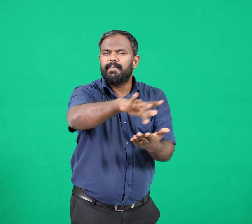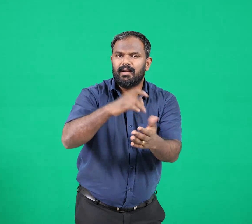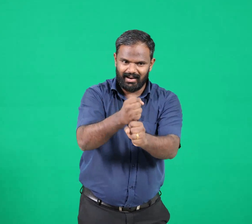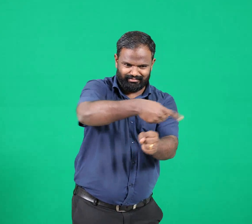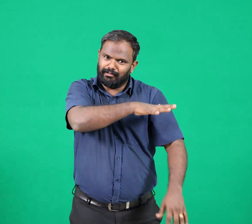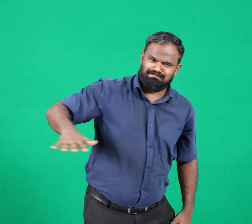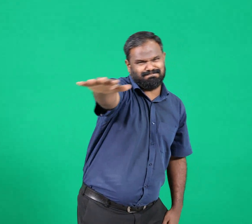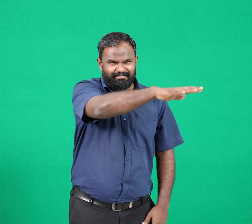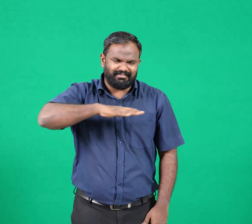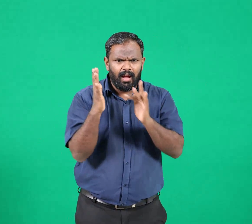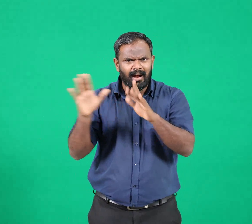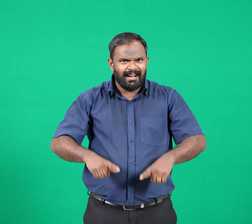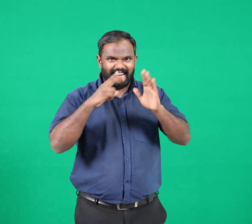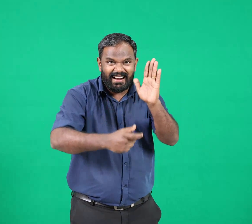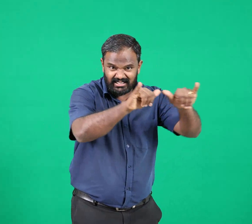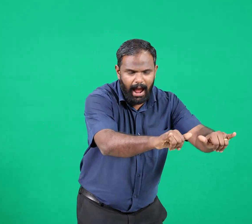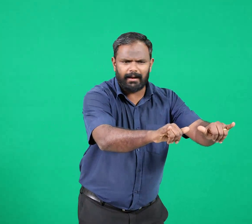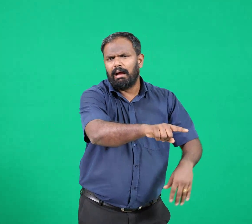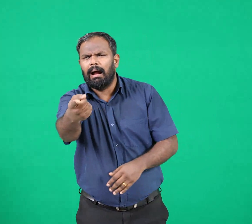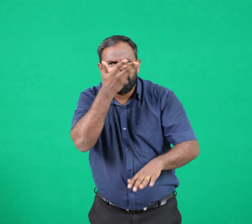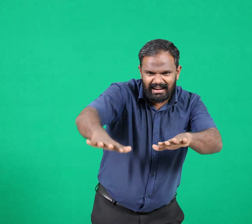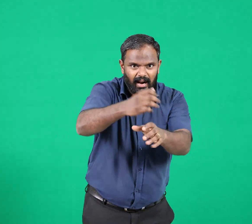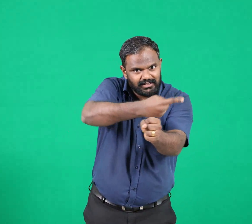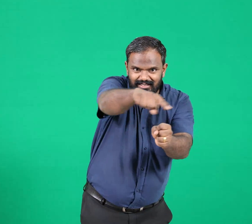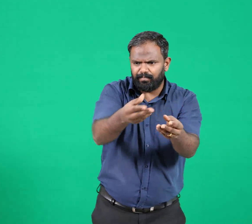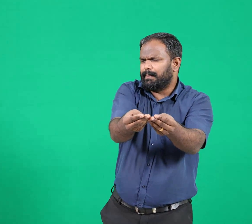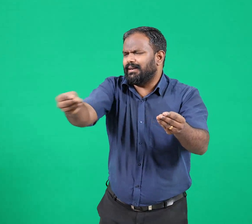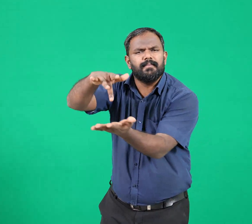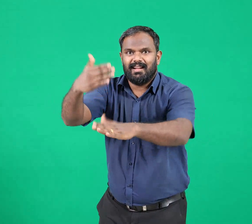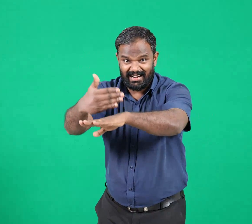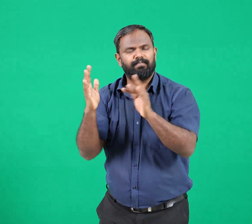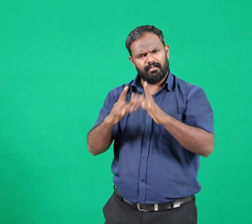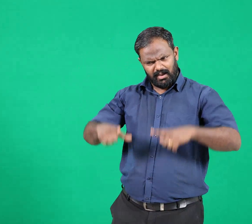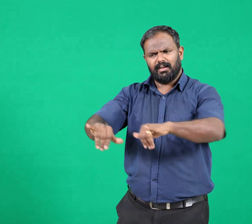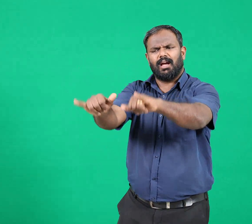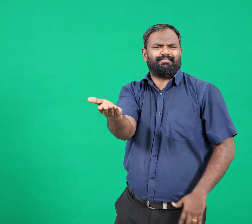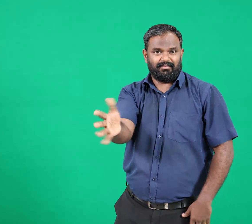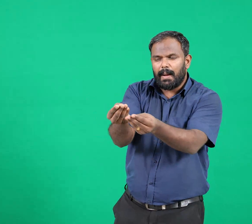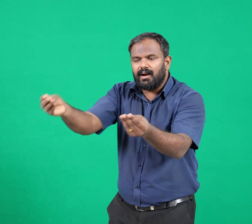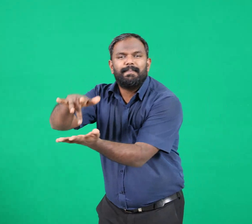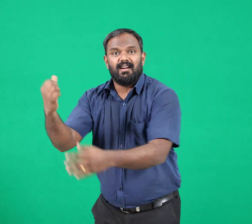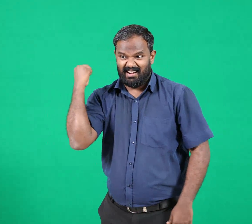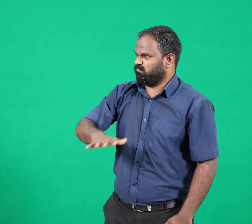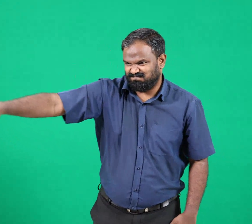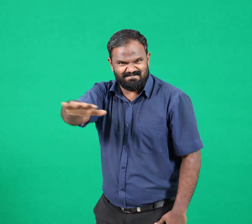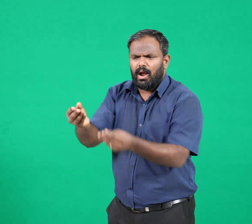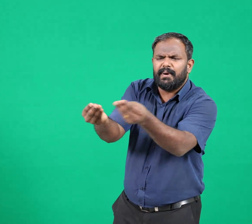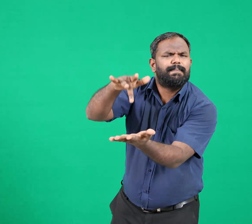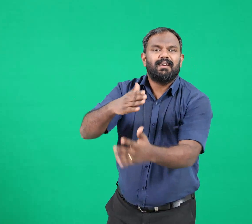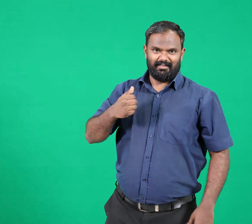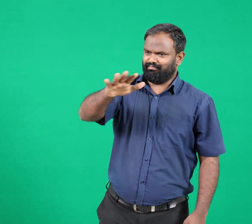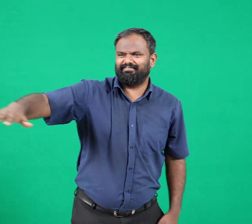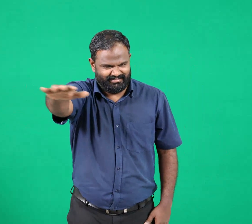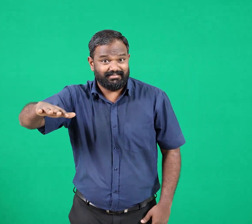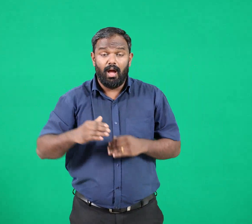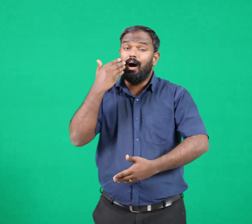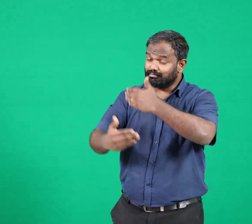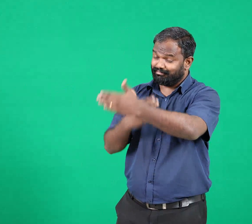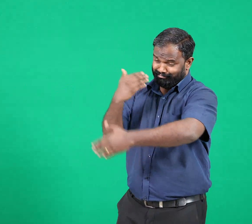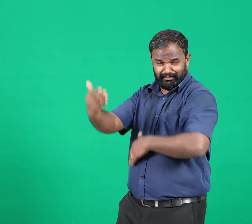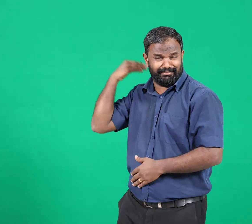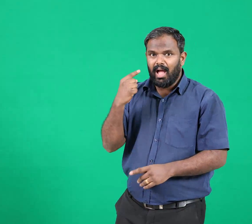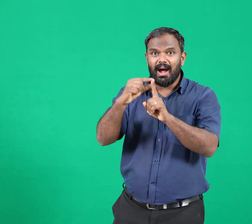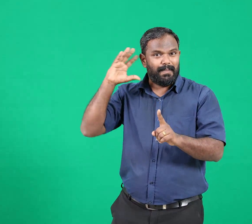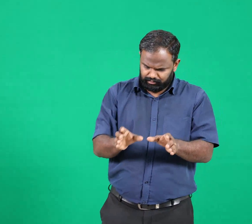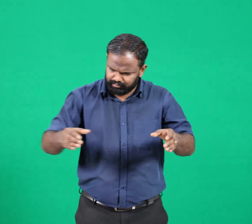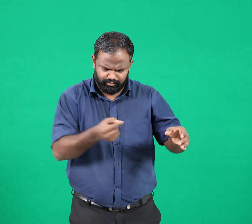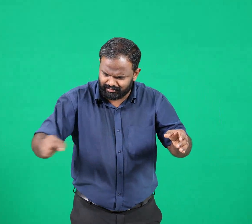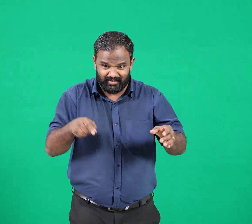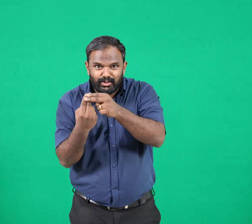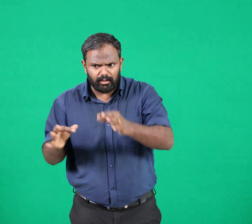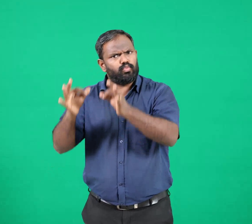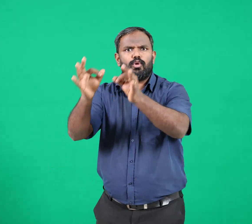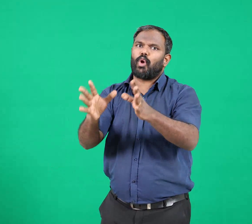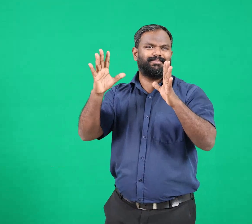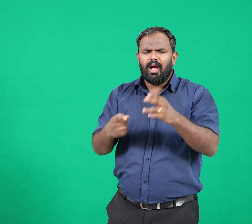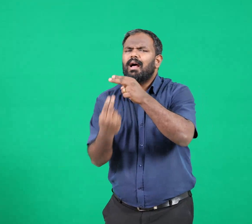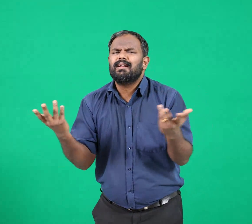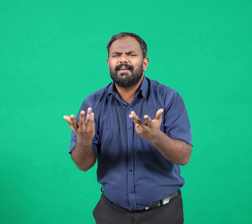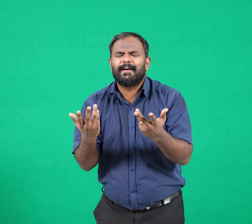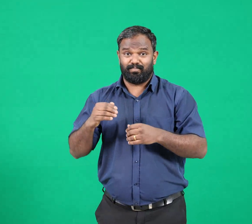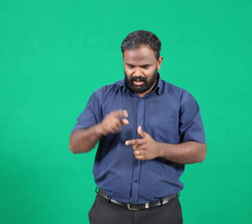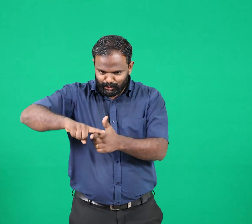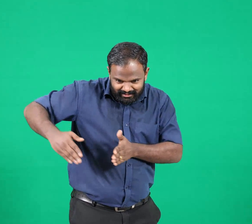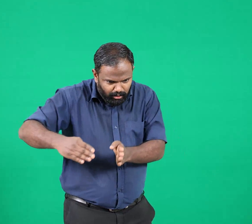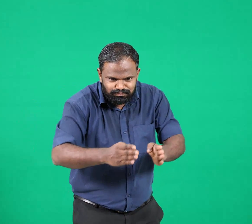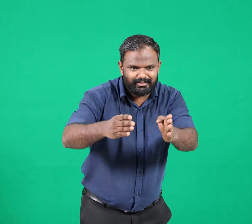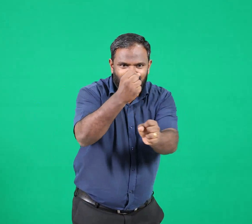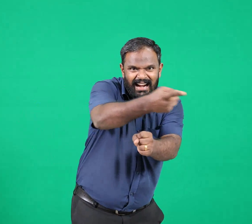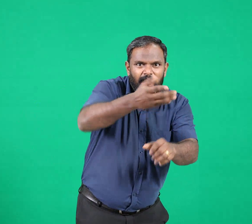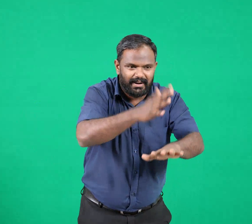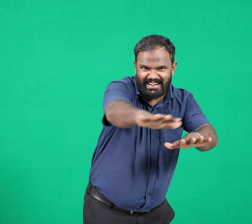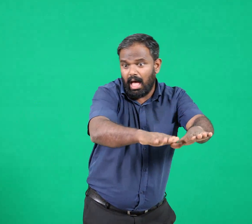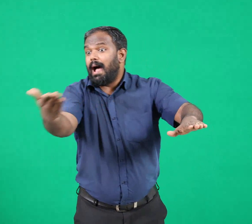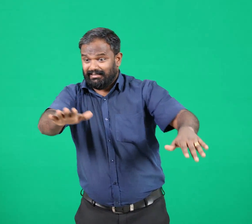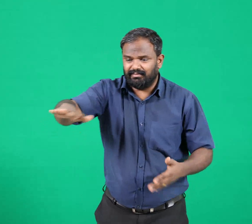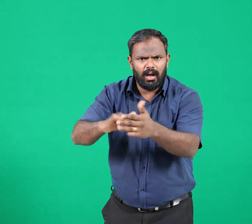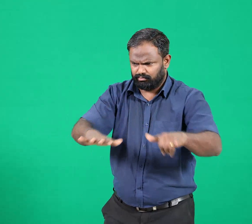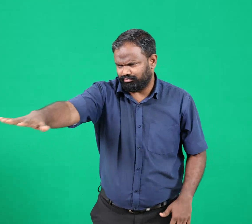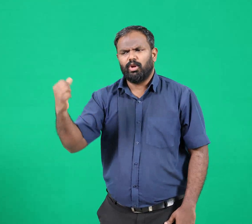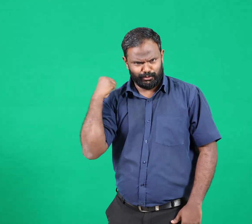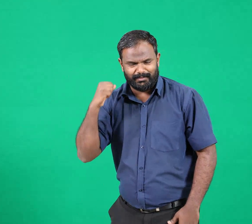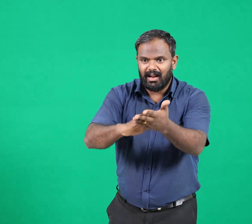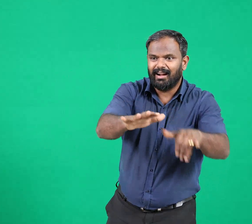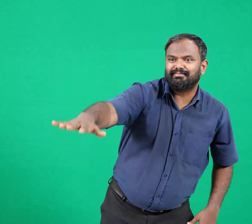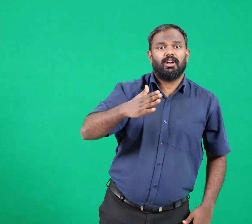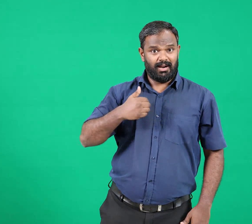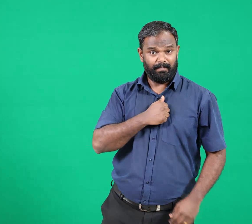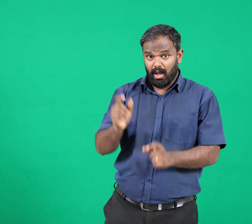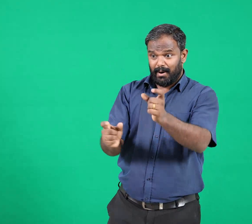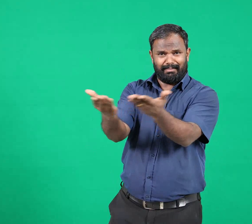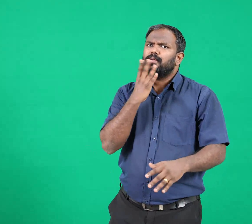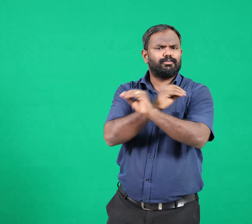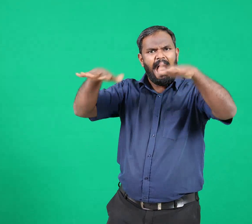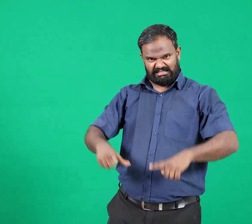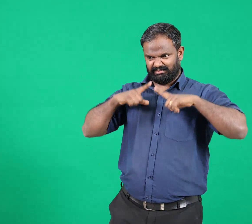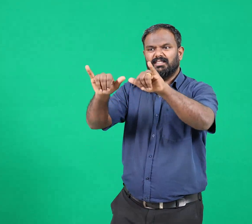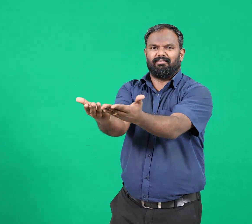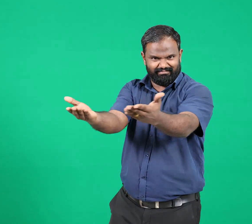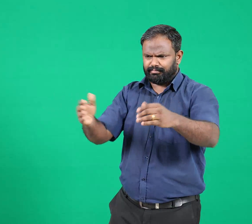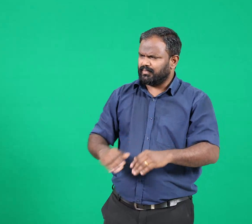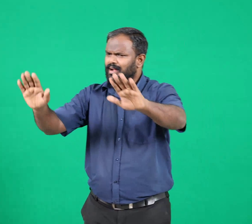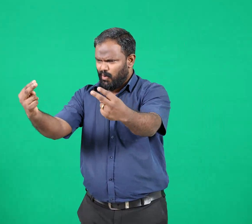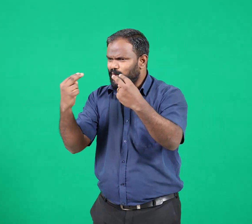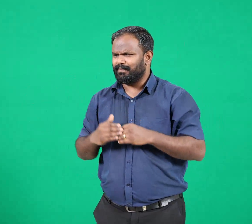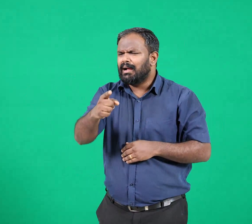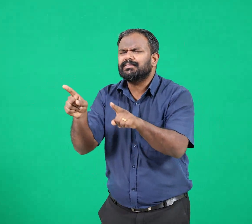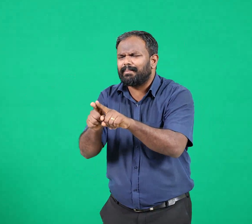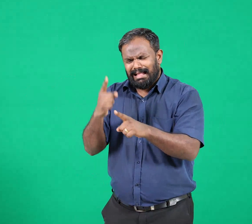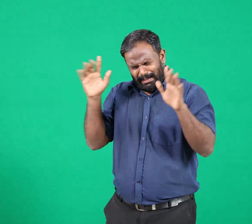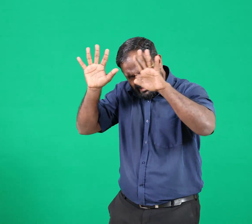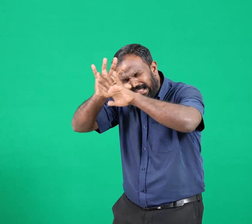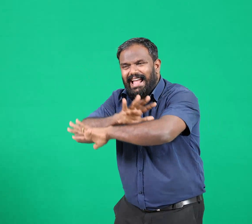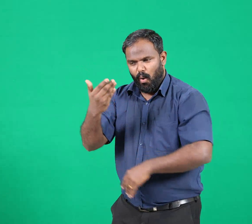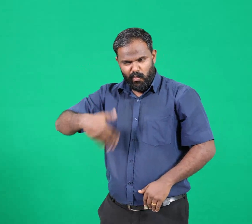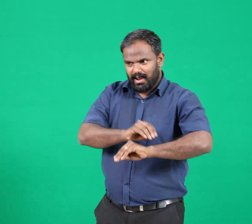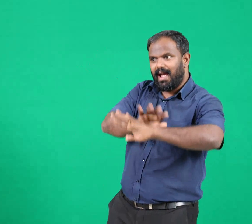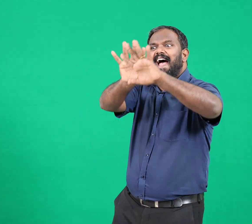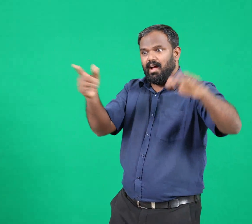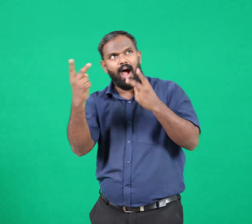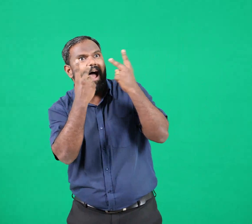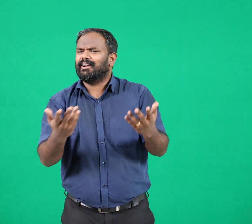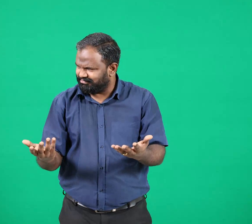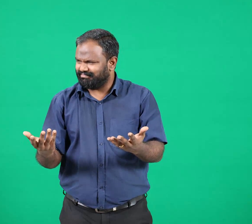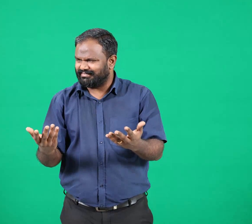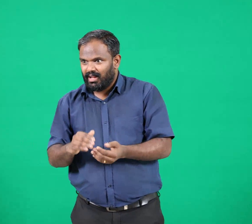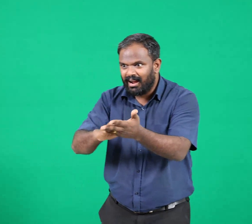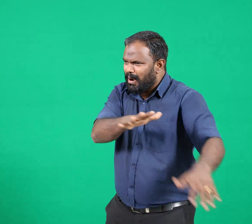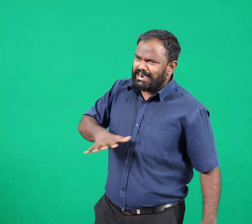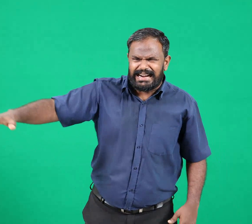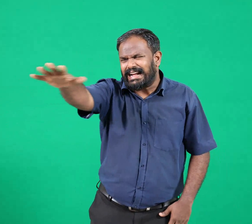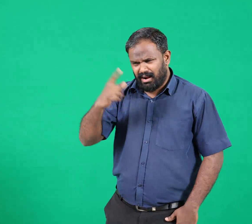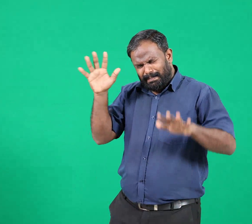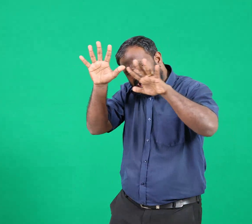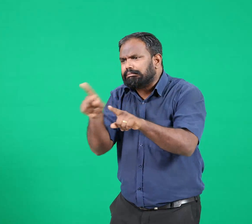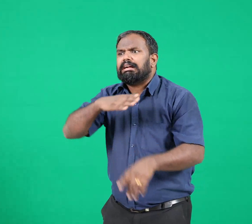Leaving Nazareth, He went and lived in Capernaum, which is by the sea in the region of Zebulun and Naphtali, to fulfill what was spoken through the prophet Isaiah: "Land of Zebulun and land of Naphtali, the Way of the Sea, beyond the Jordan, Galilee of the Gentiles- the people living in darkness have seen a great light;